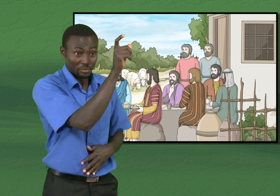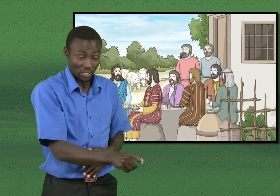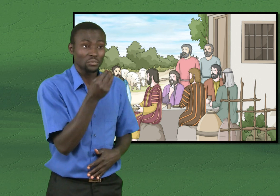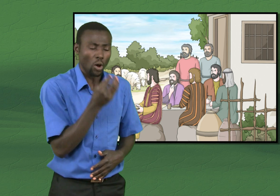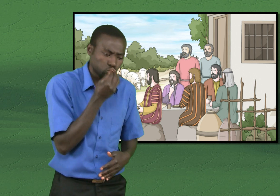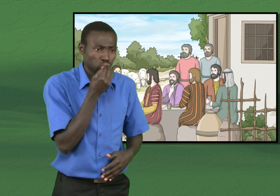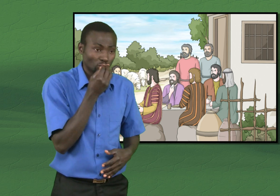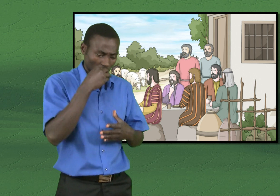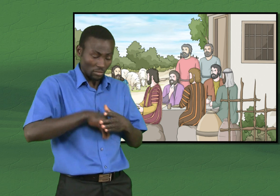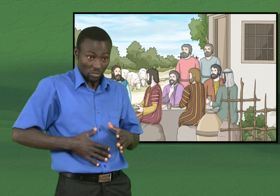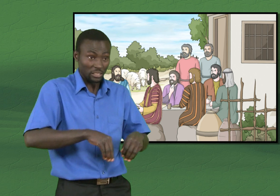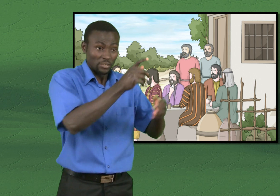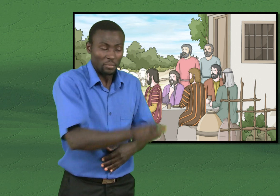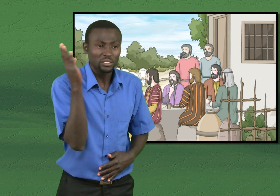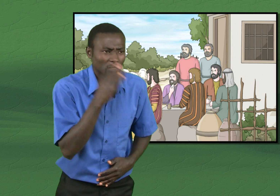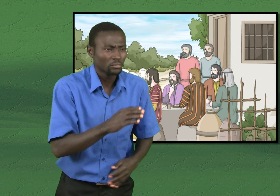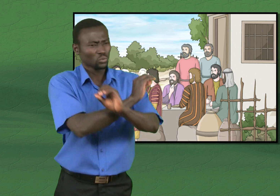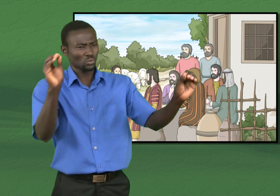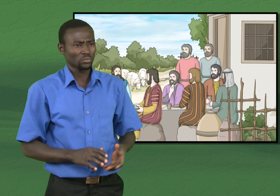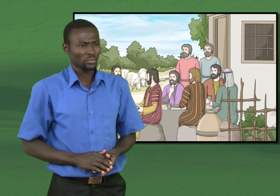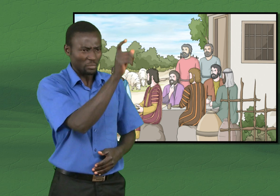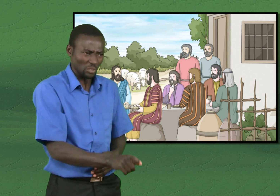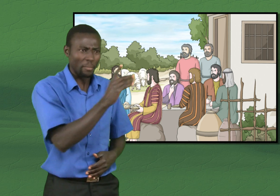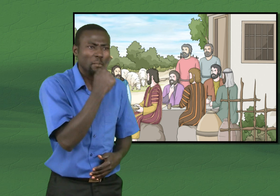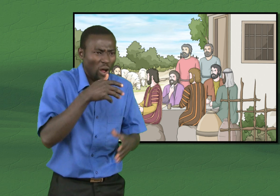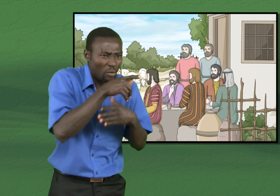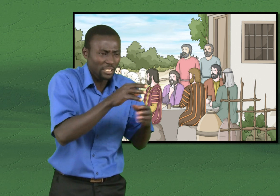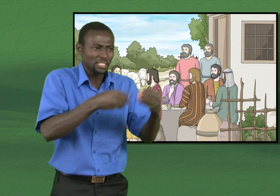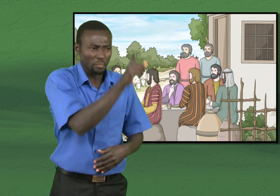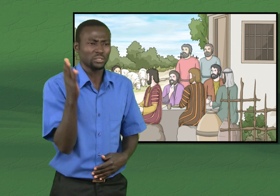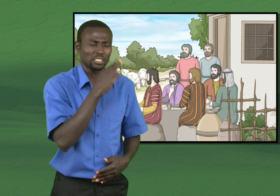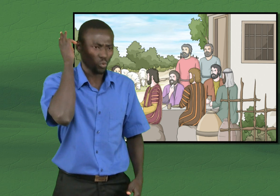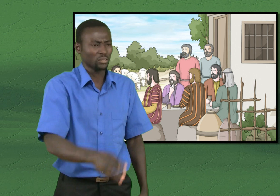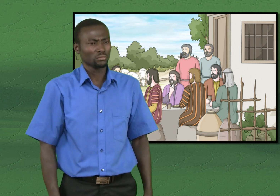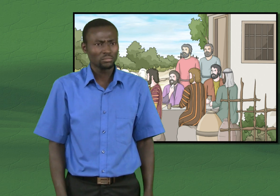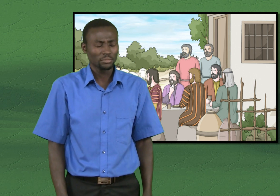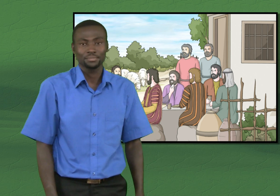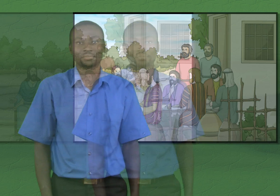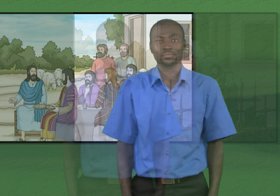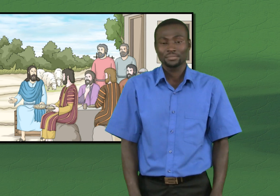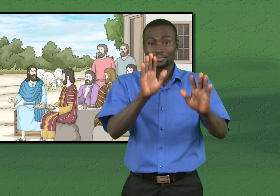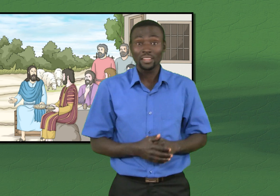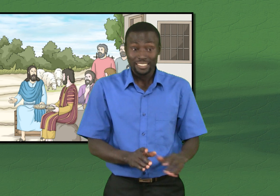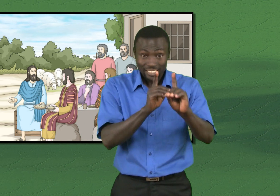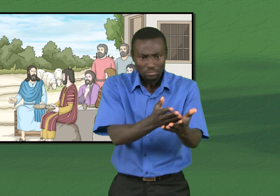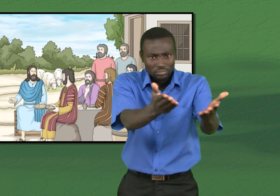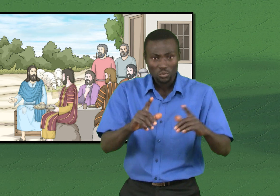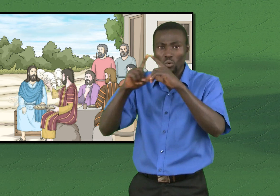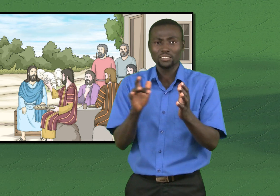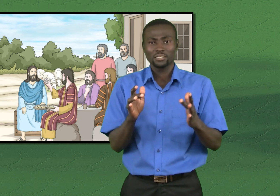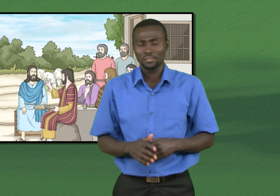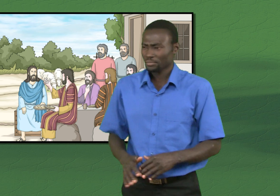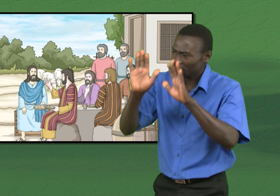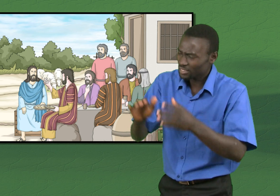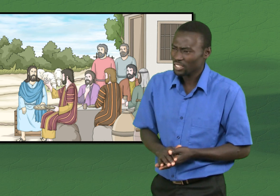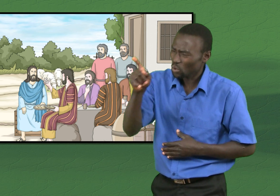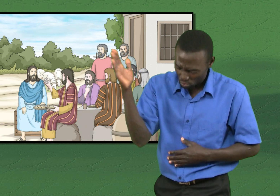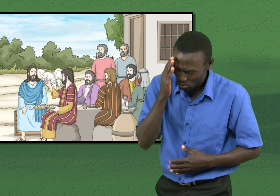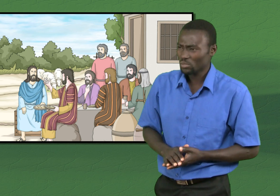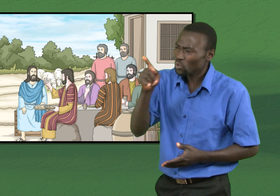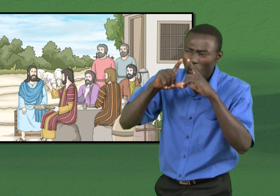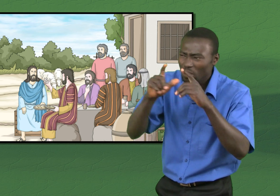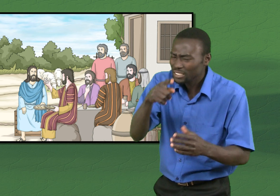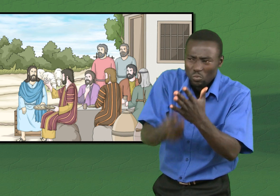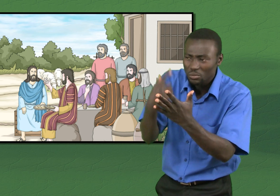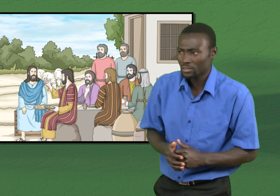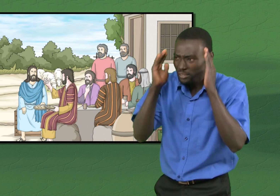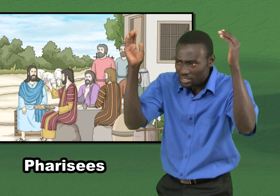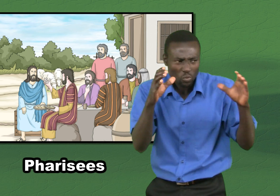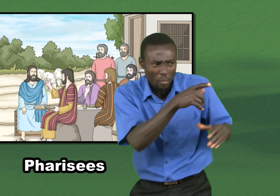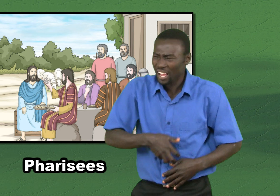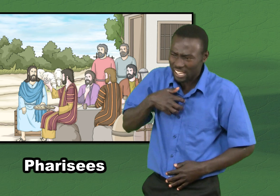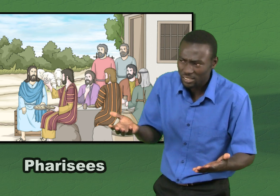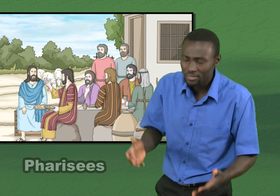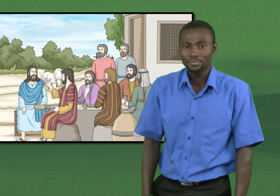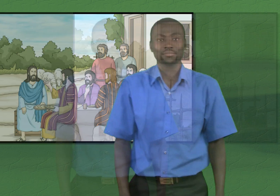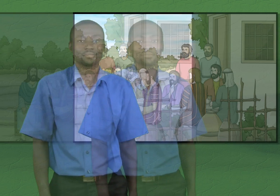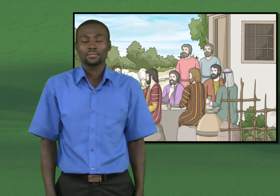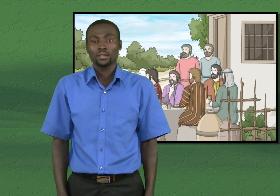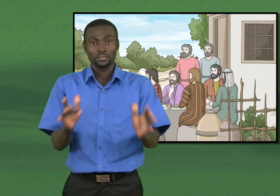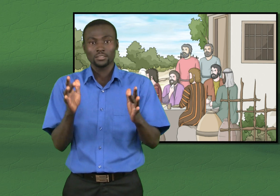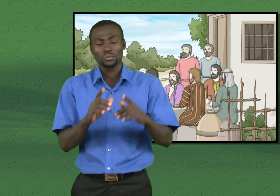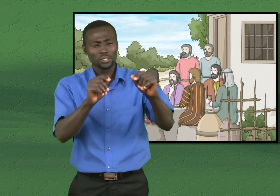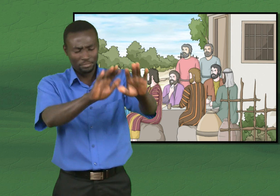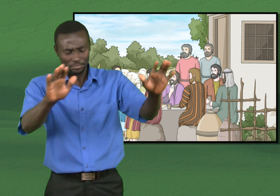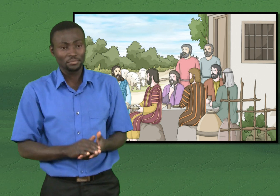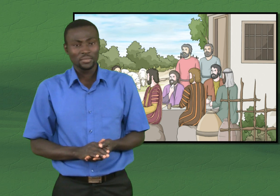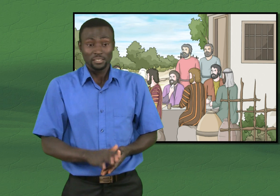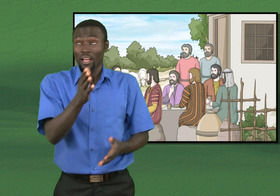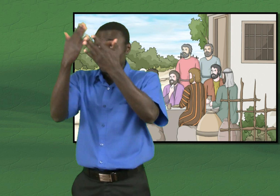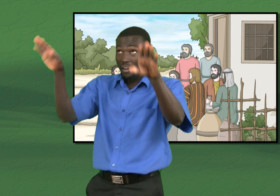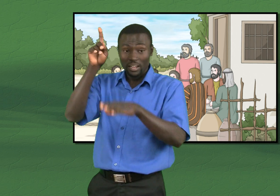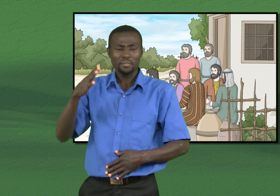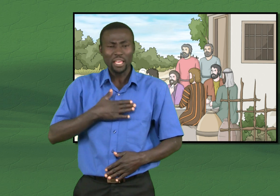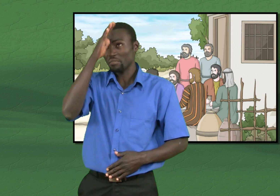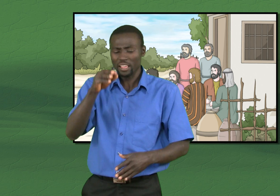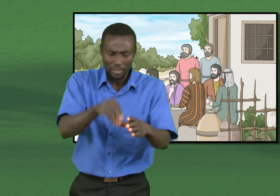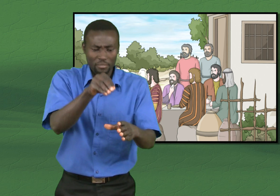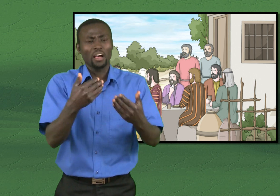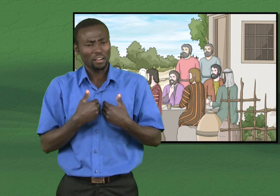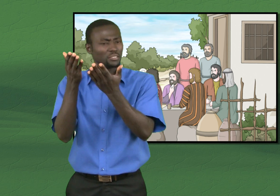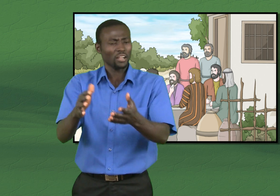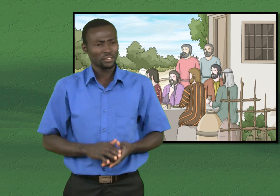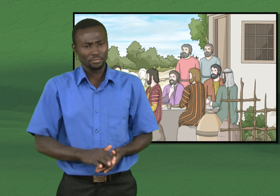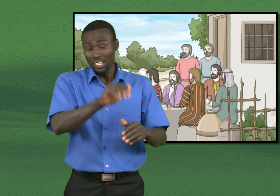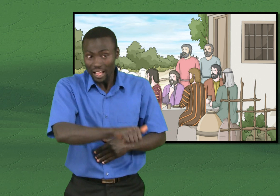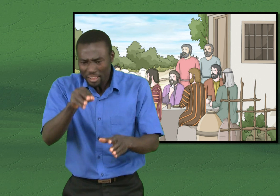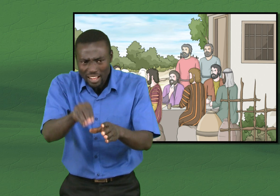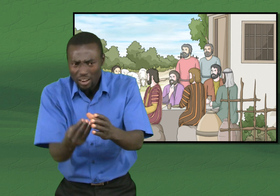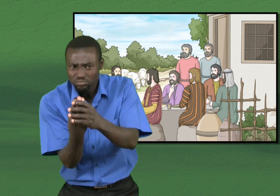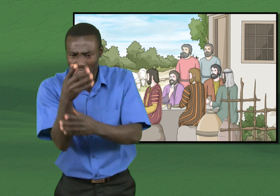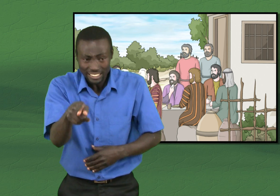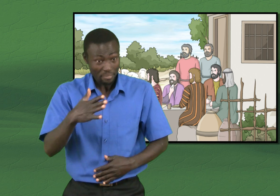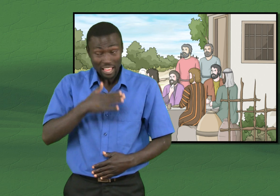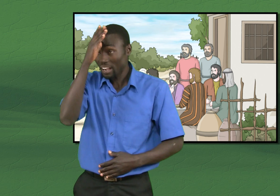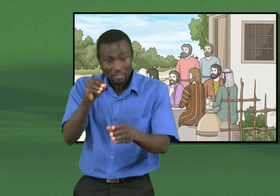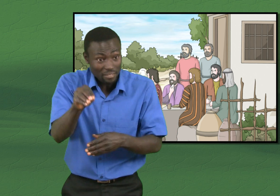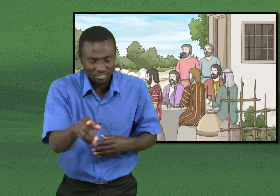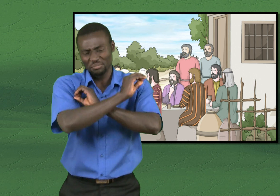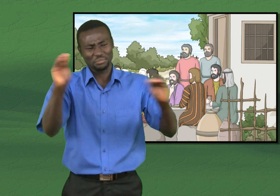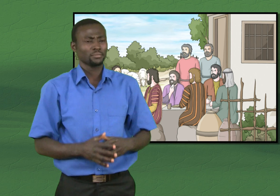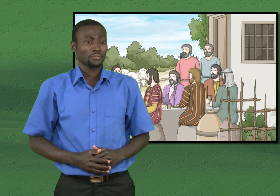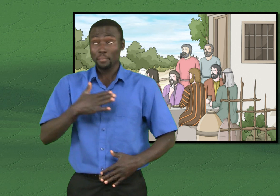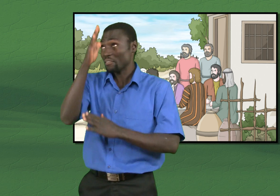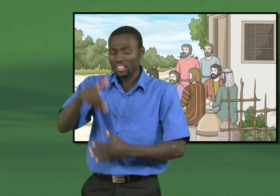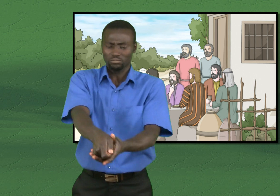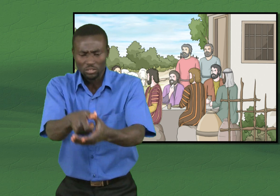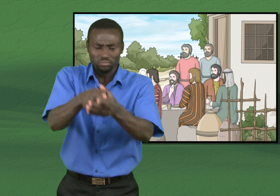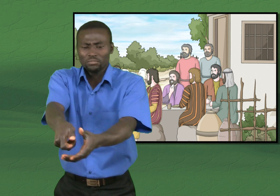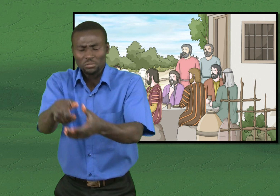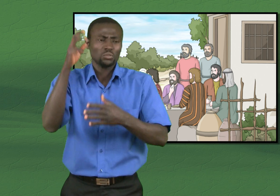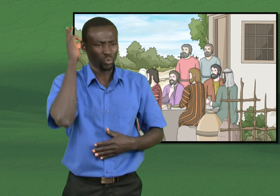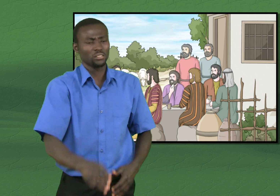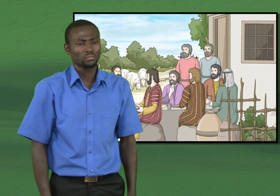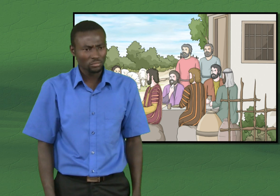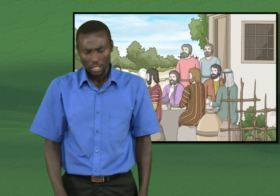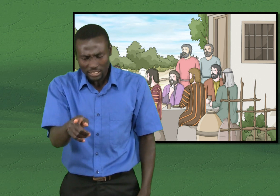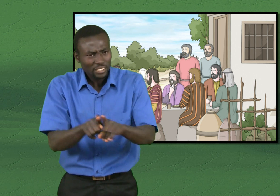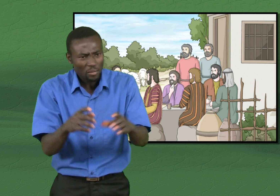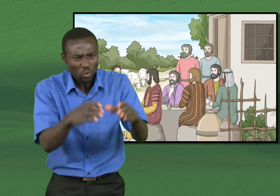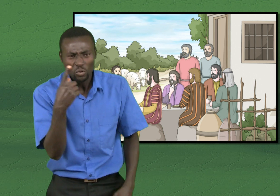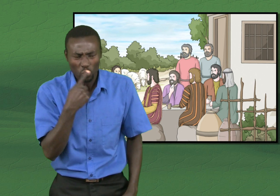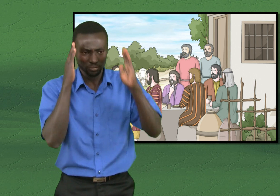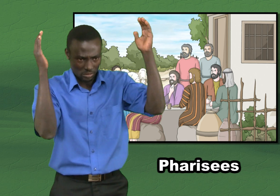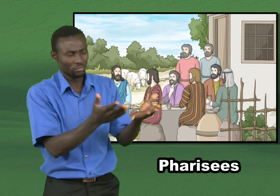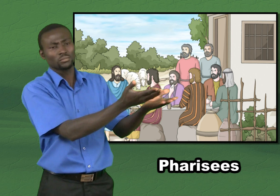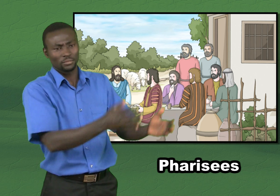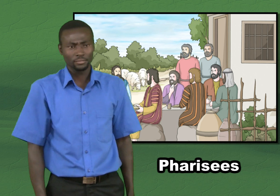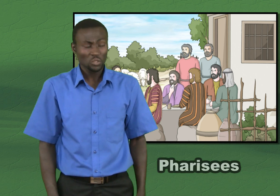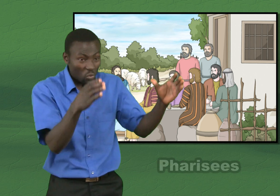Then the disciples came to Him and said, “Are You aware that the Pharisees were offended when they heard this?” But Jesus replied, “Every plant that My heavenly Father has not planted will be pulled up by its roots.